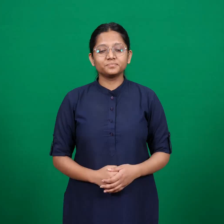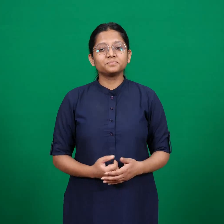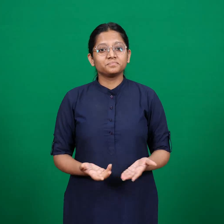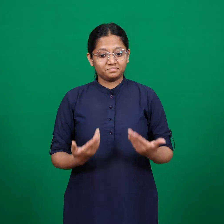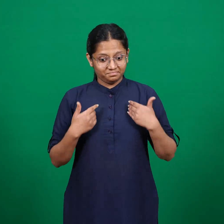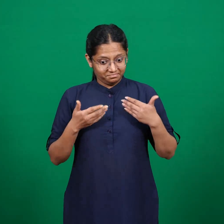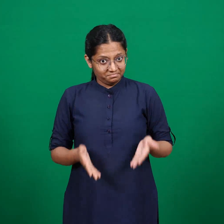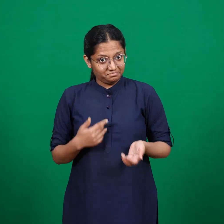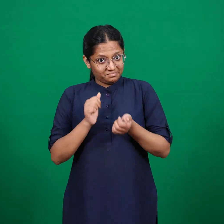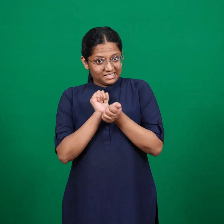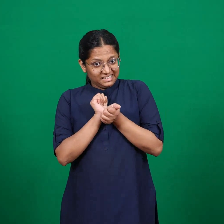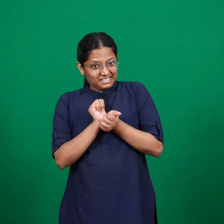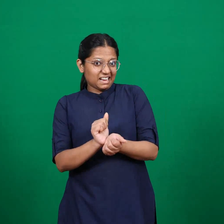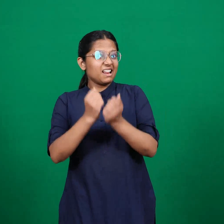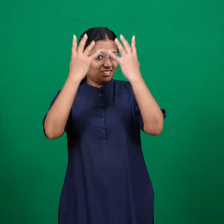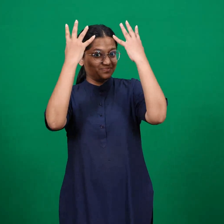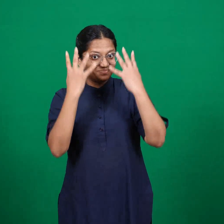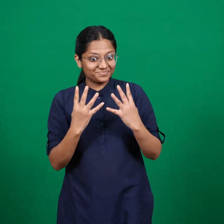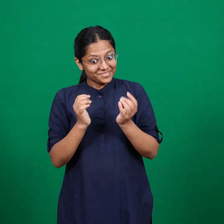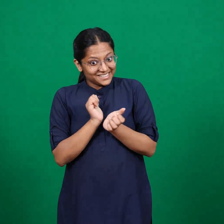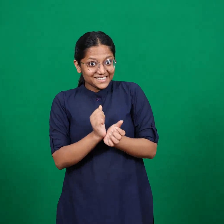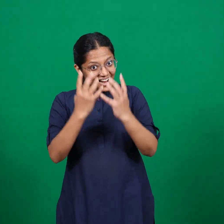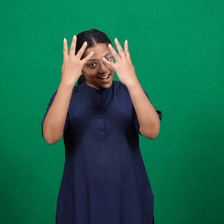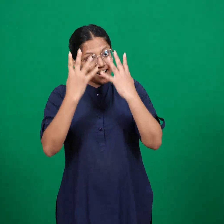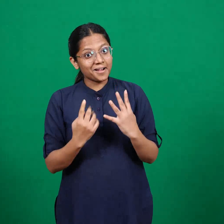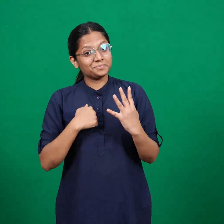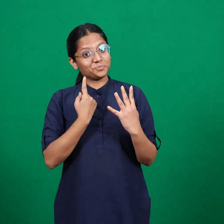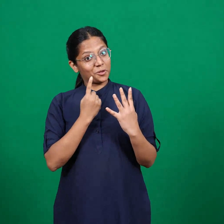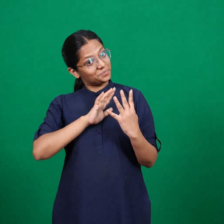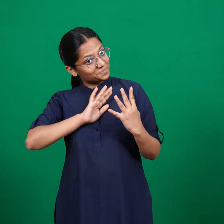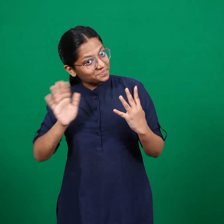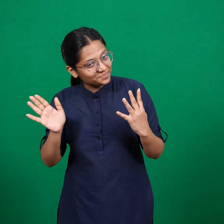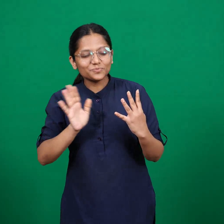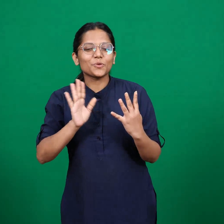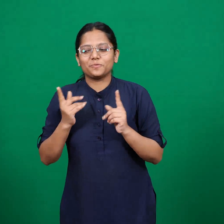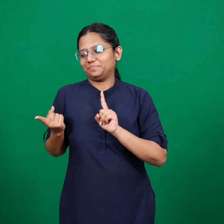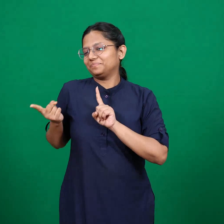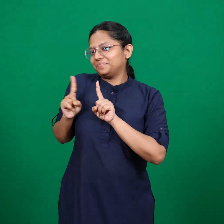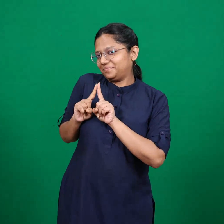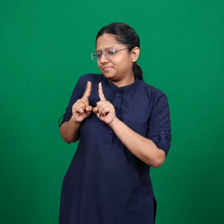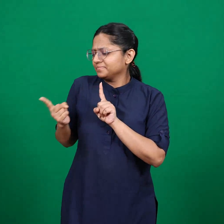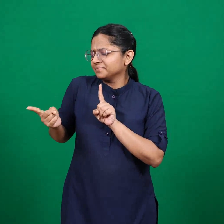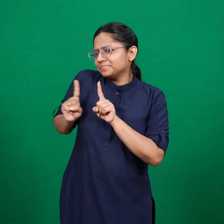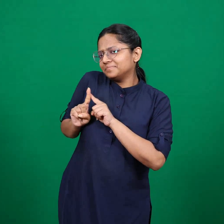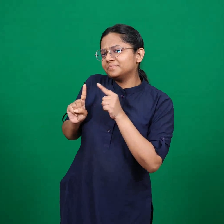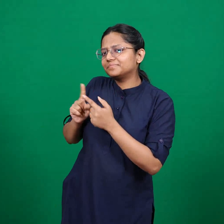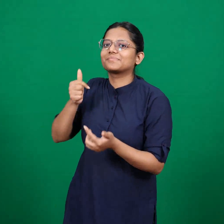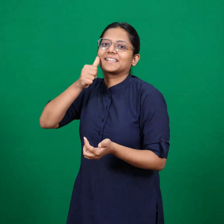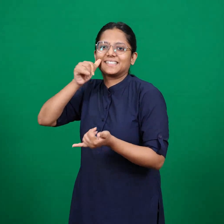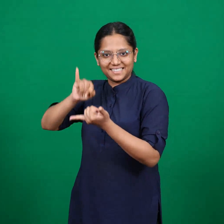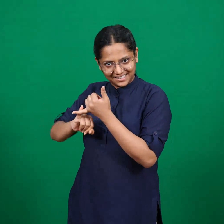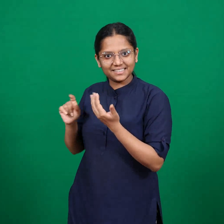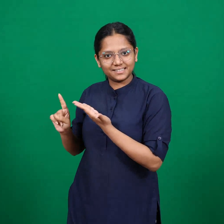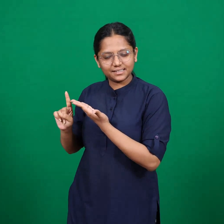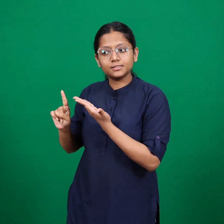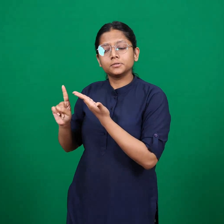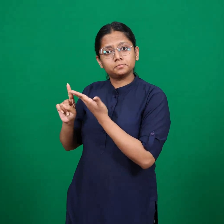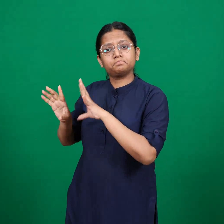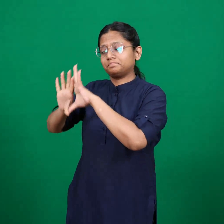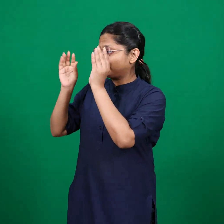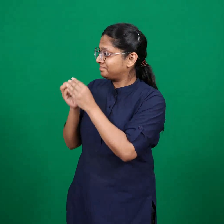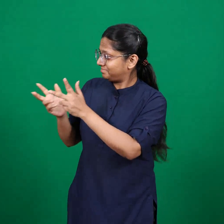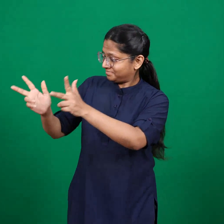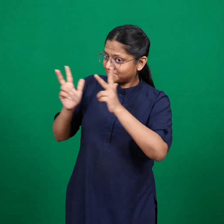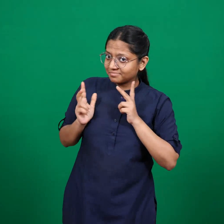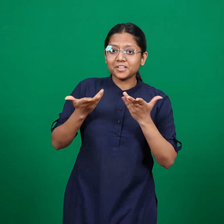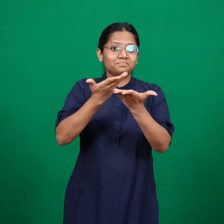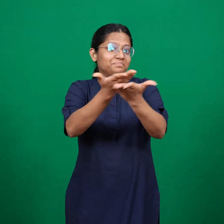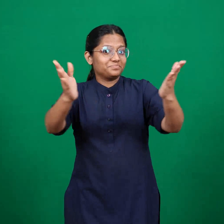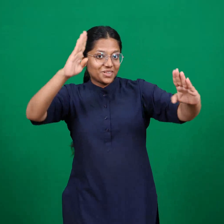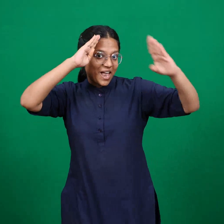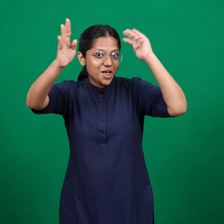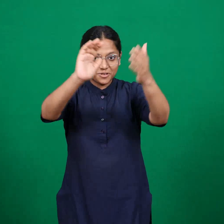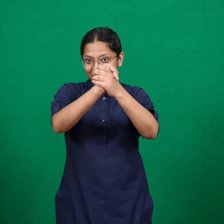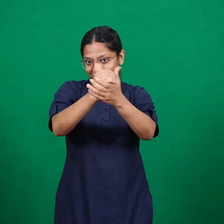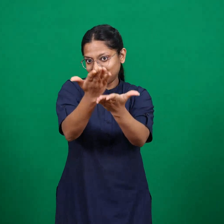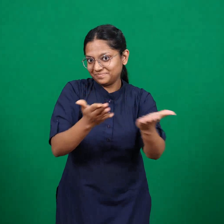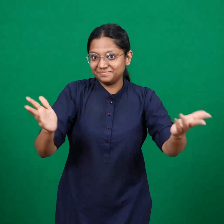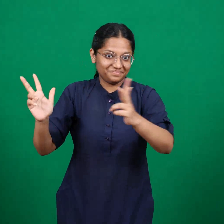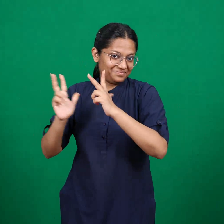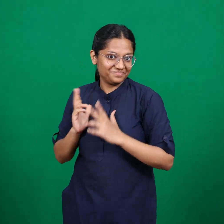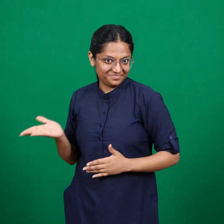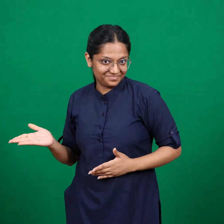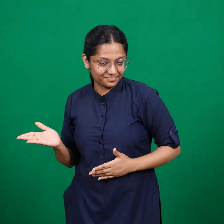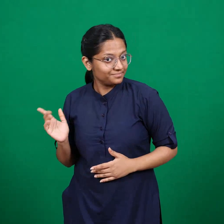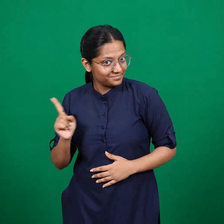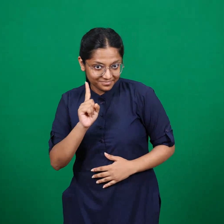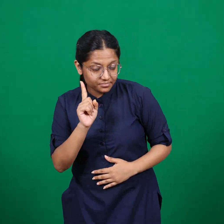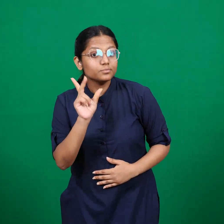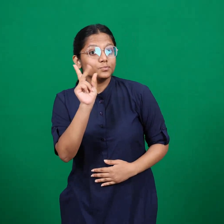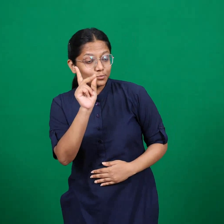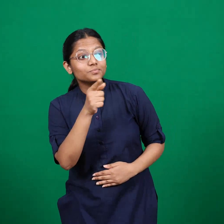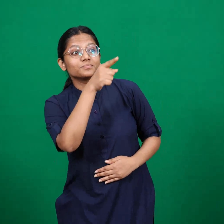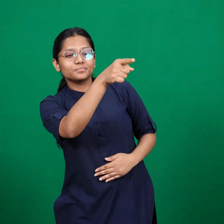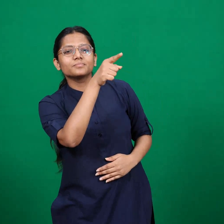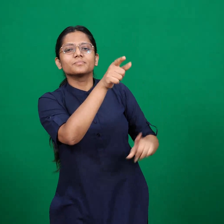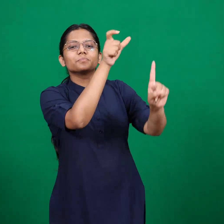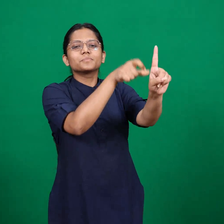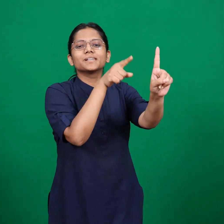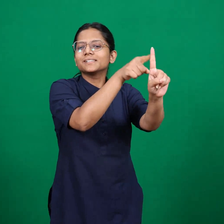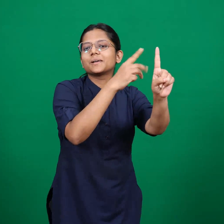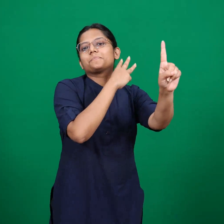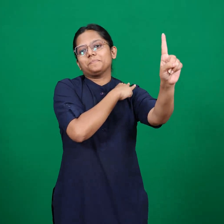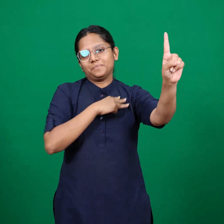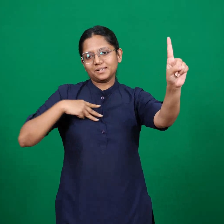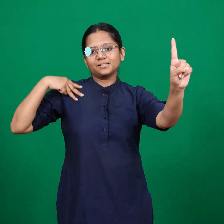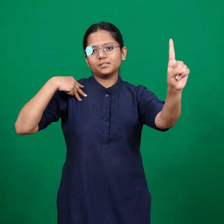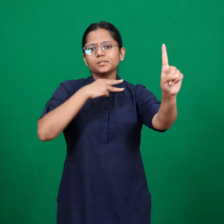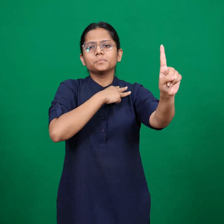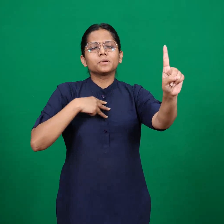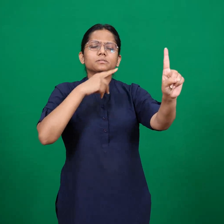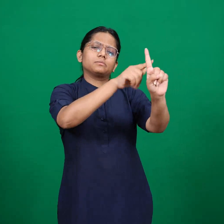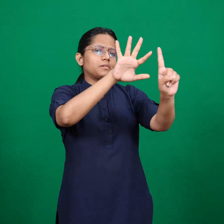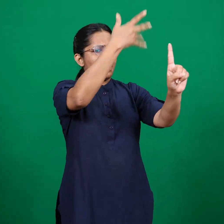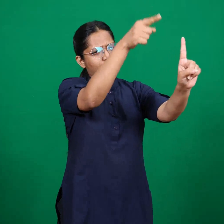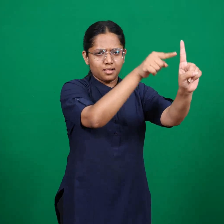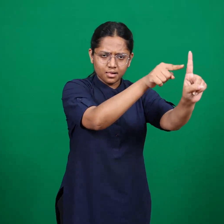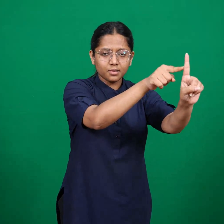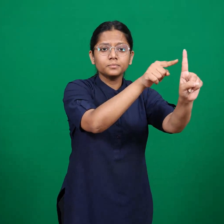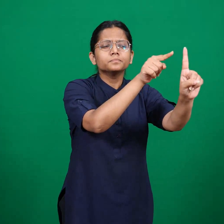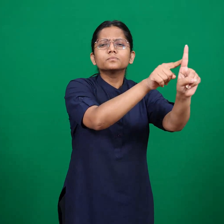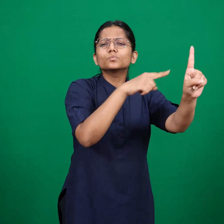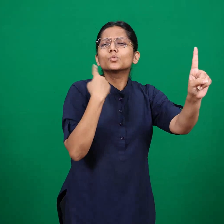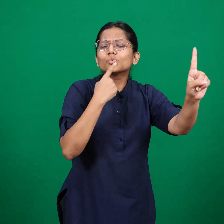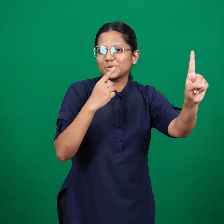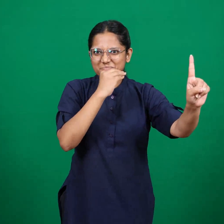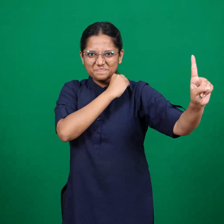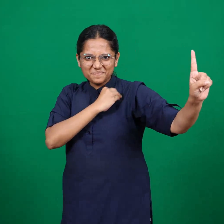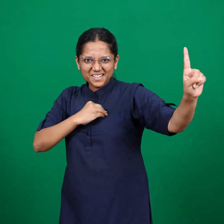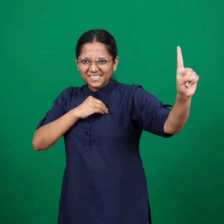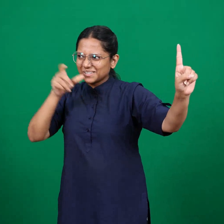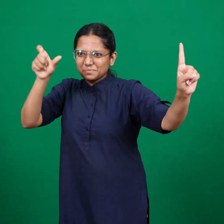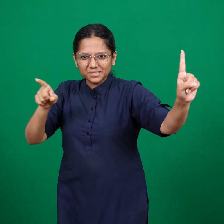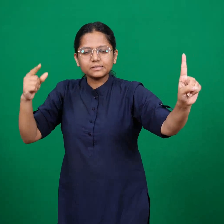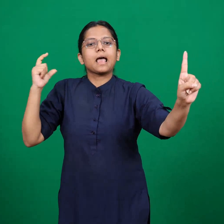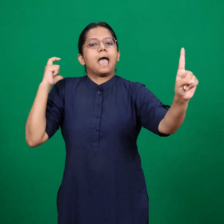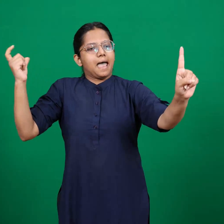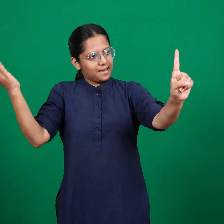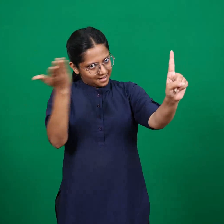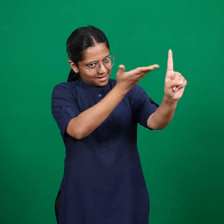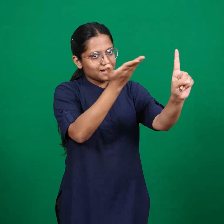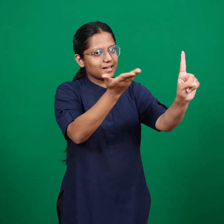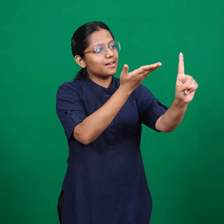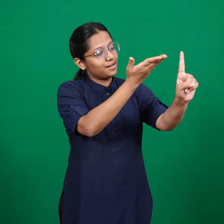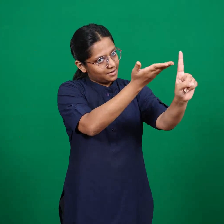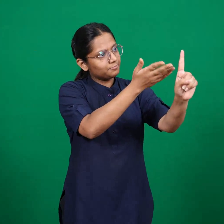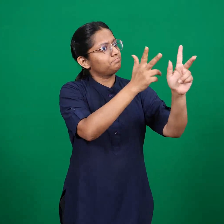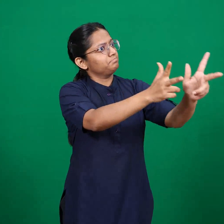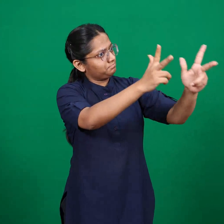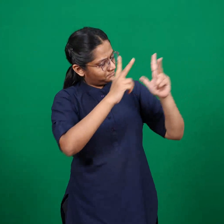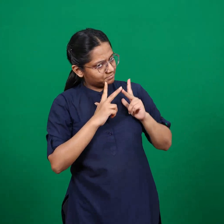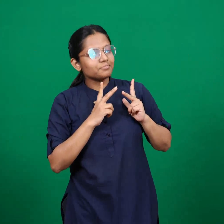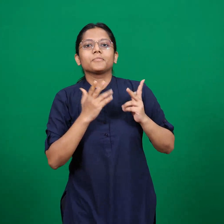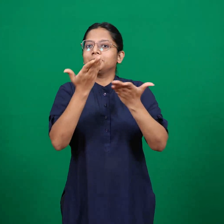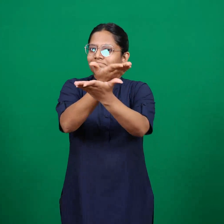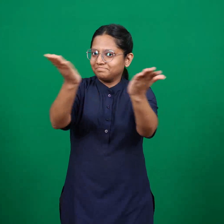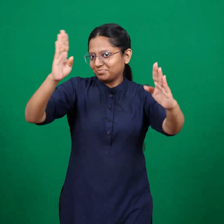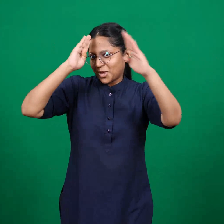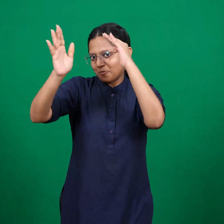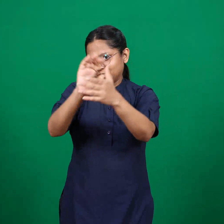My fellow prisoner Aristarchus sends you greetings, as does Mark the cousin of Barnabas.